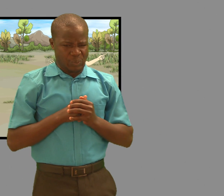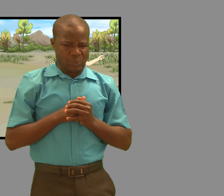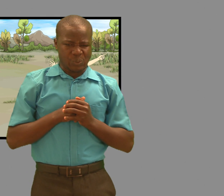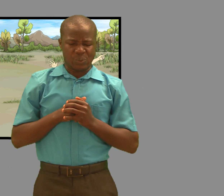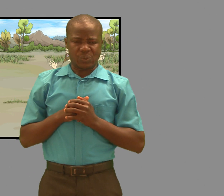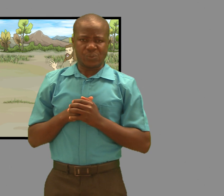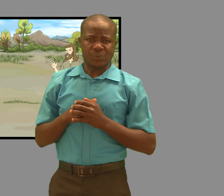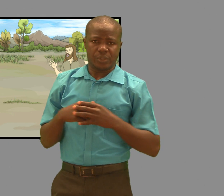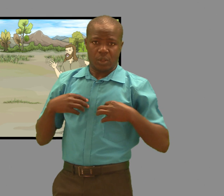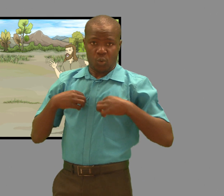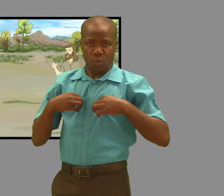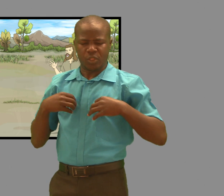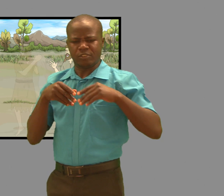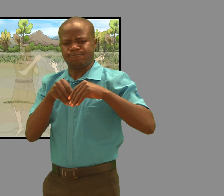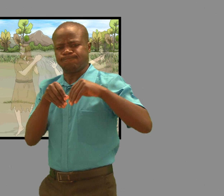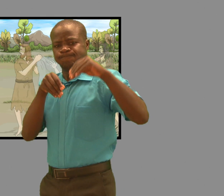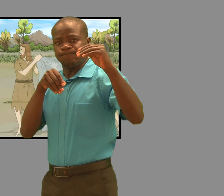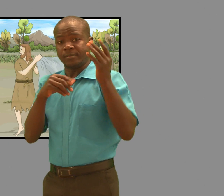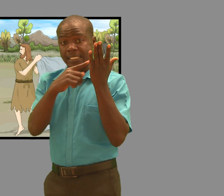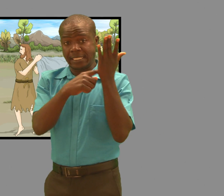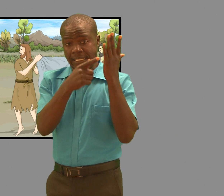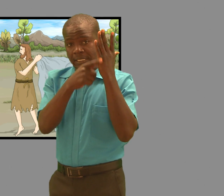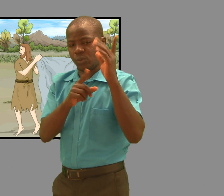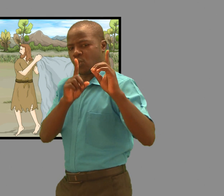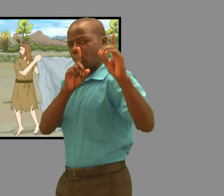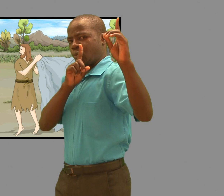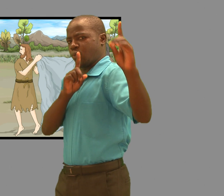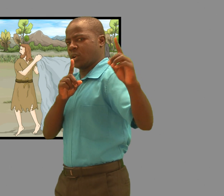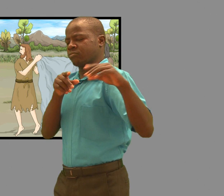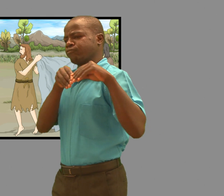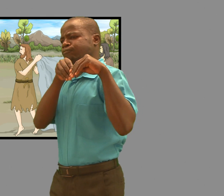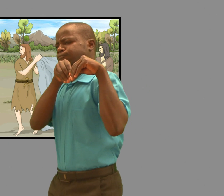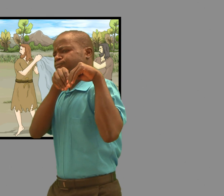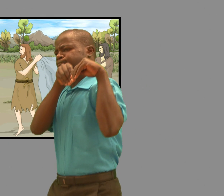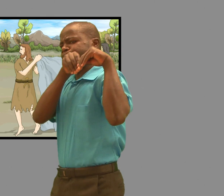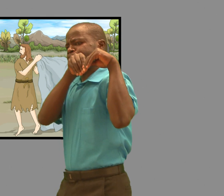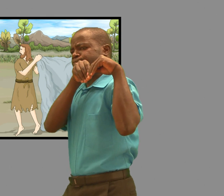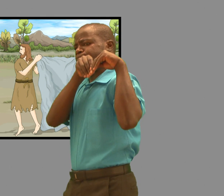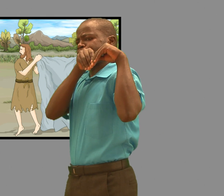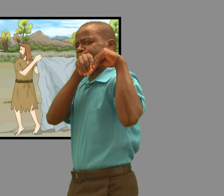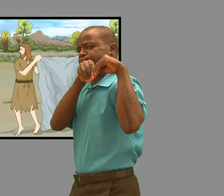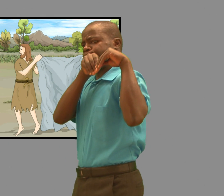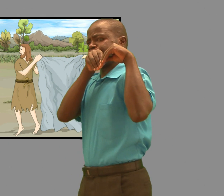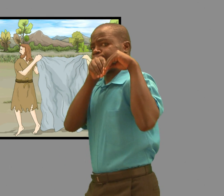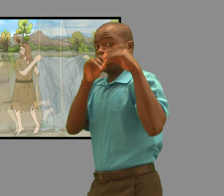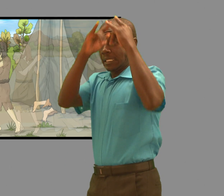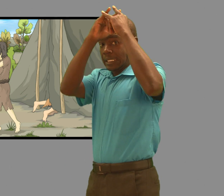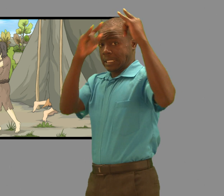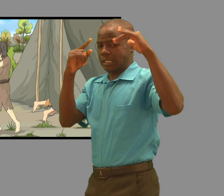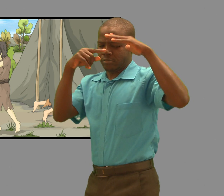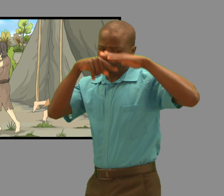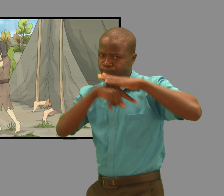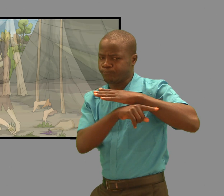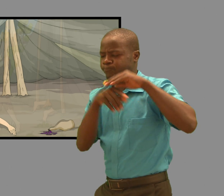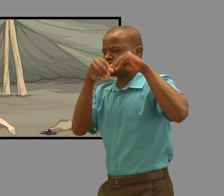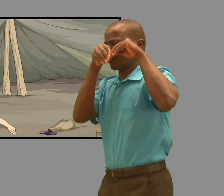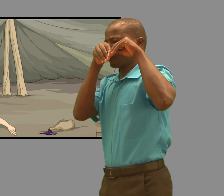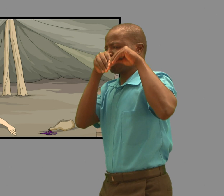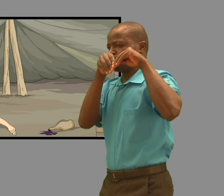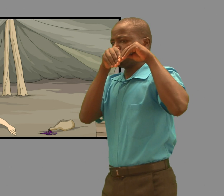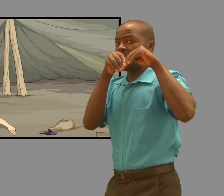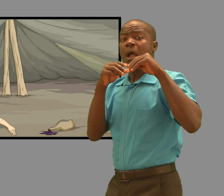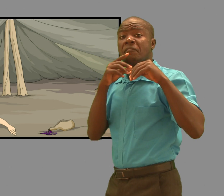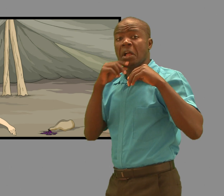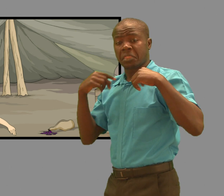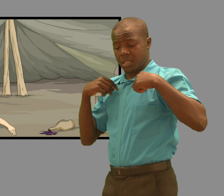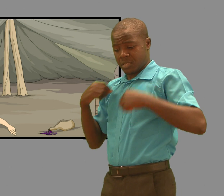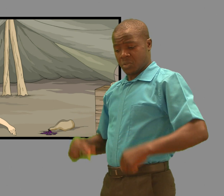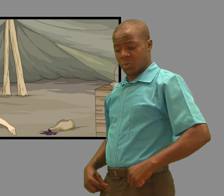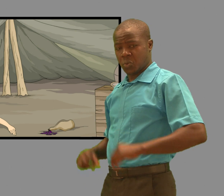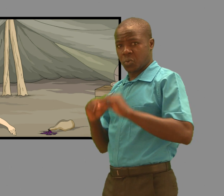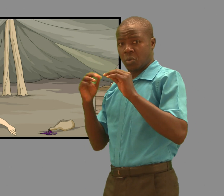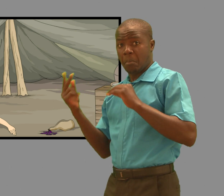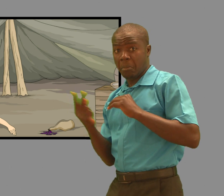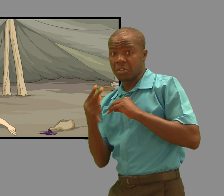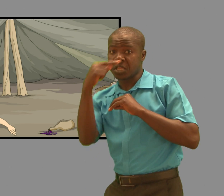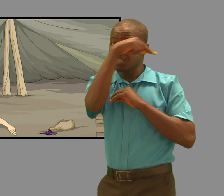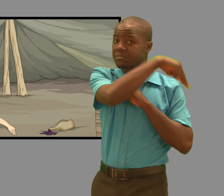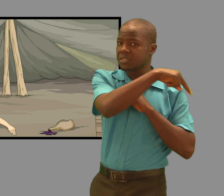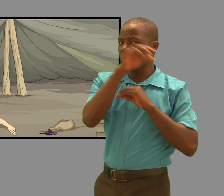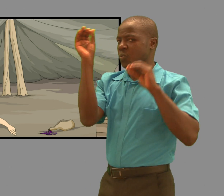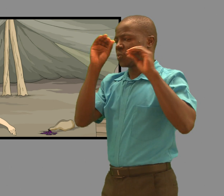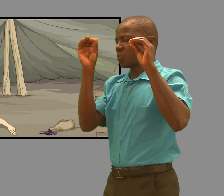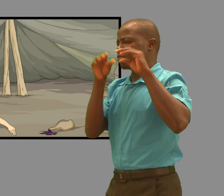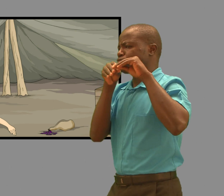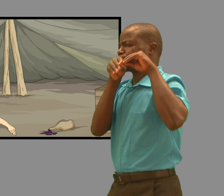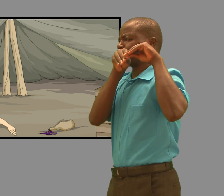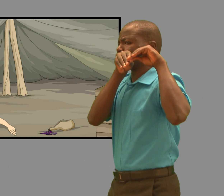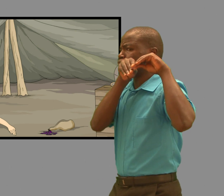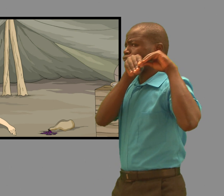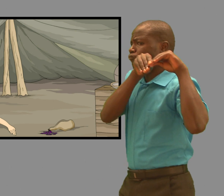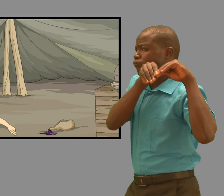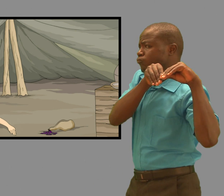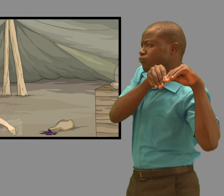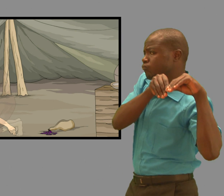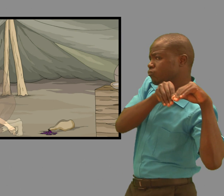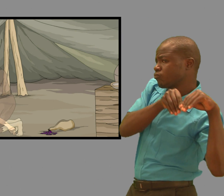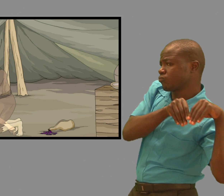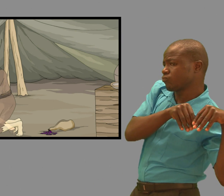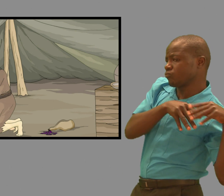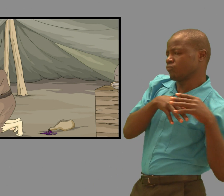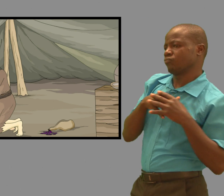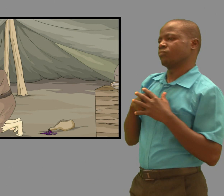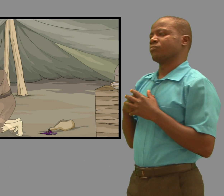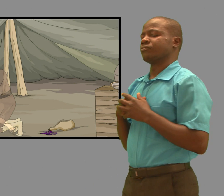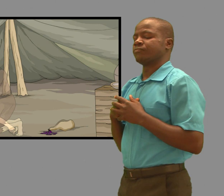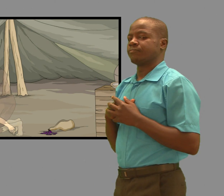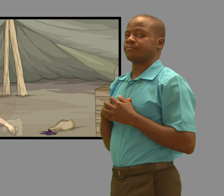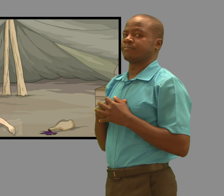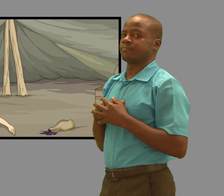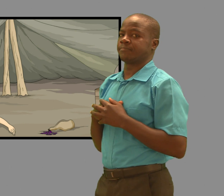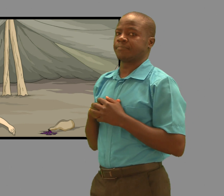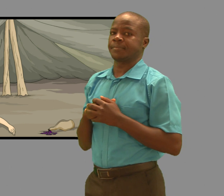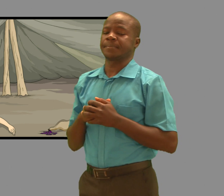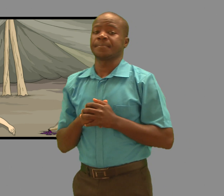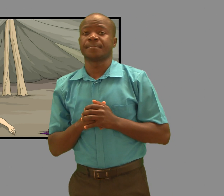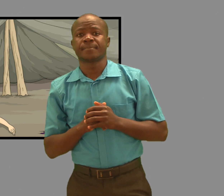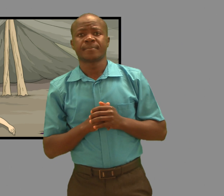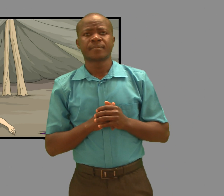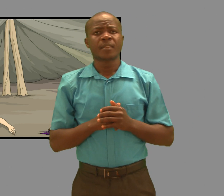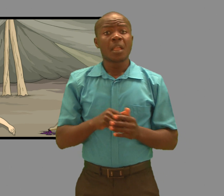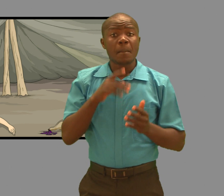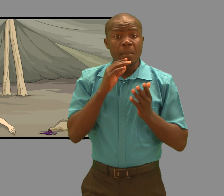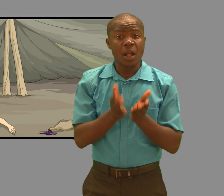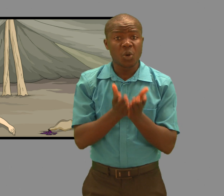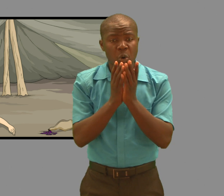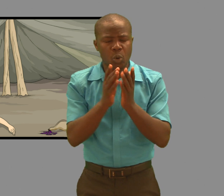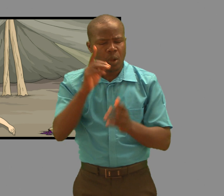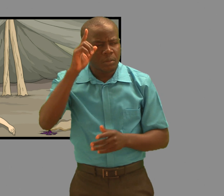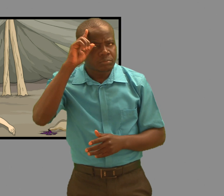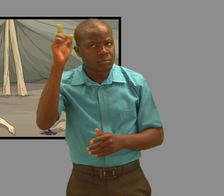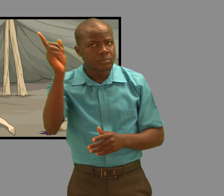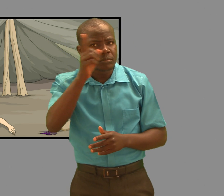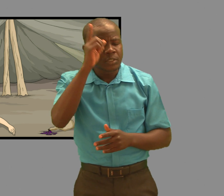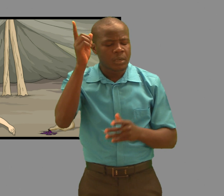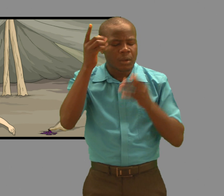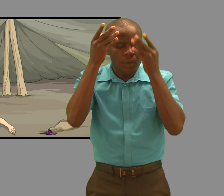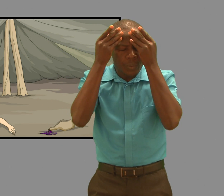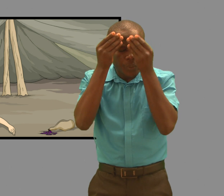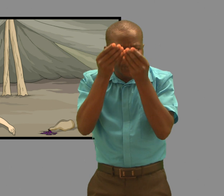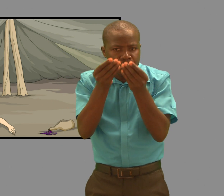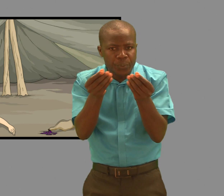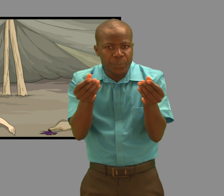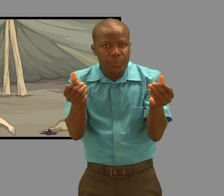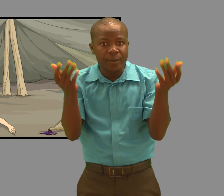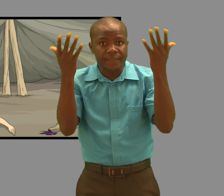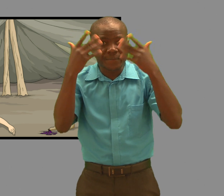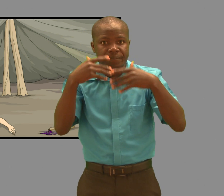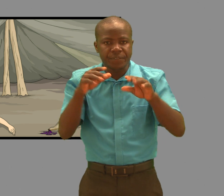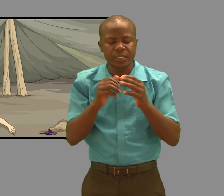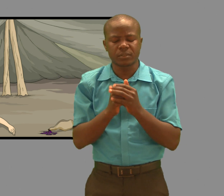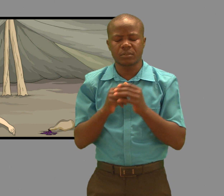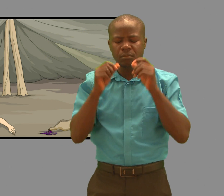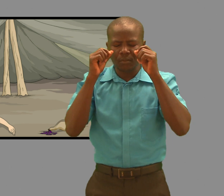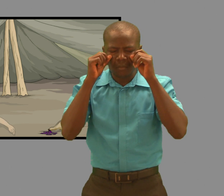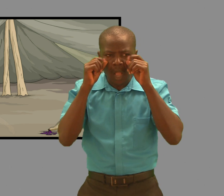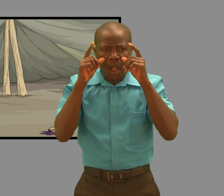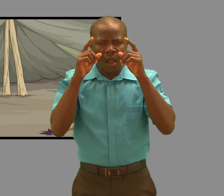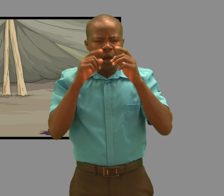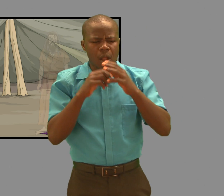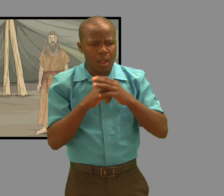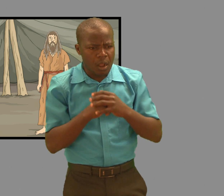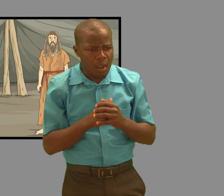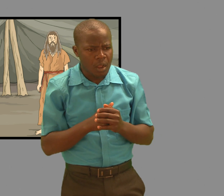Then Shem and Japheth took a garment and placed it across their shoulders, and walking backward, they covered their father’s nakedness. Their faces were turned away so that they did not see their father’s nakedness.